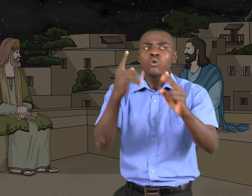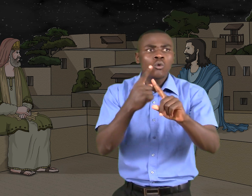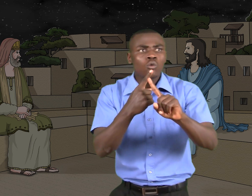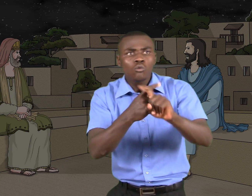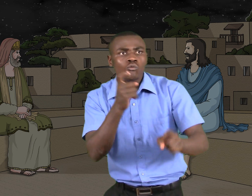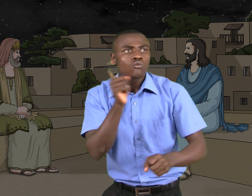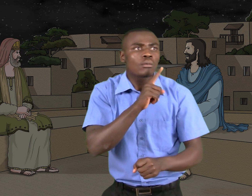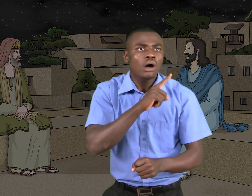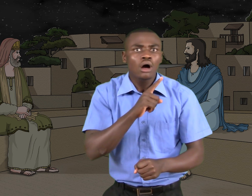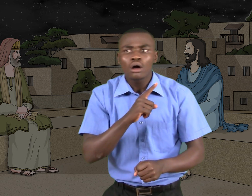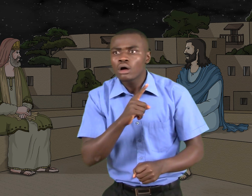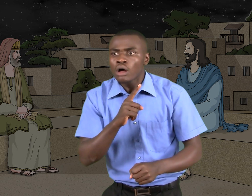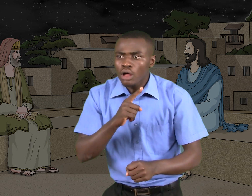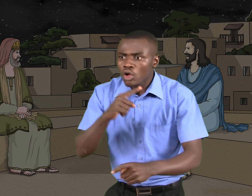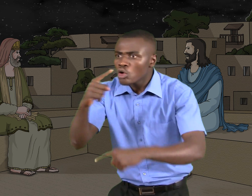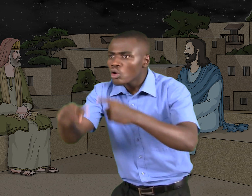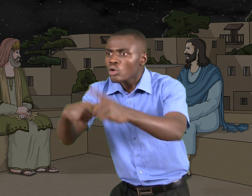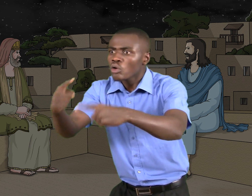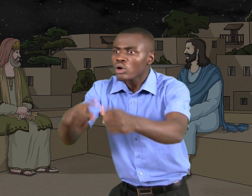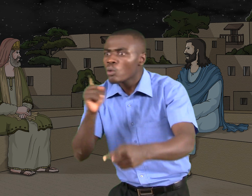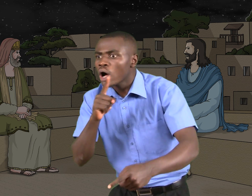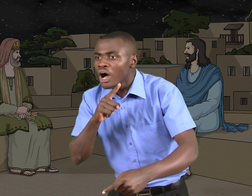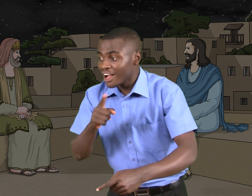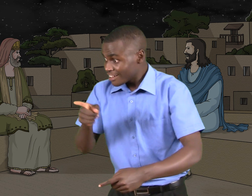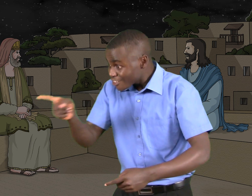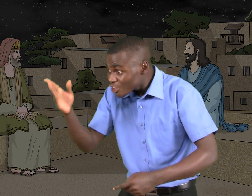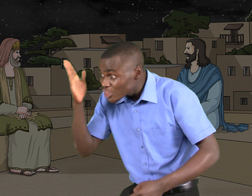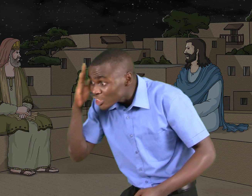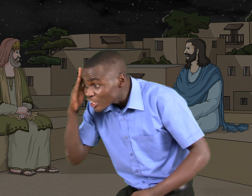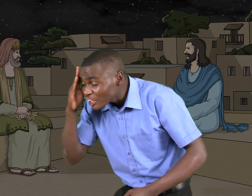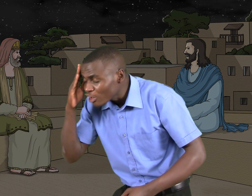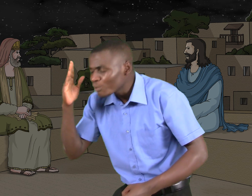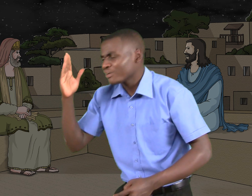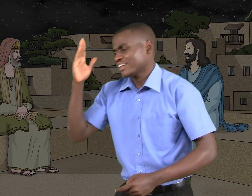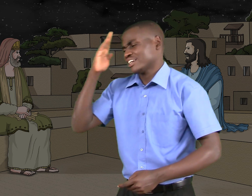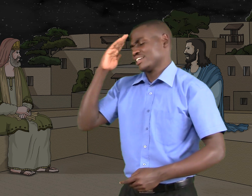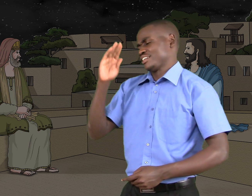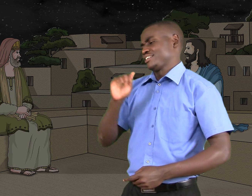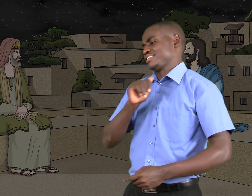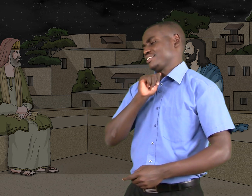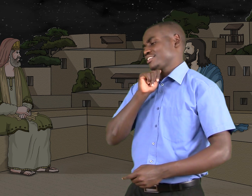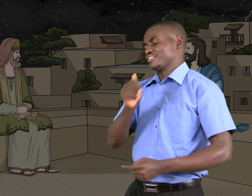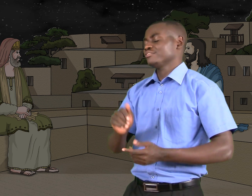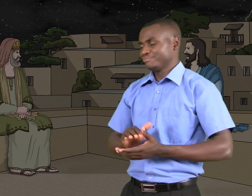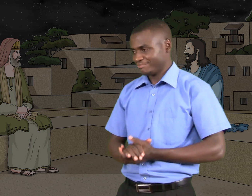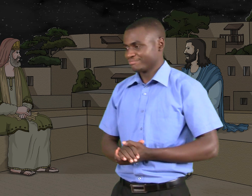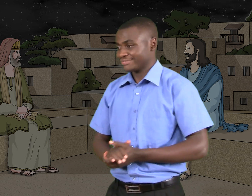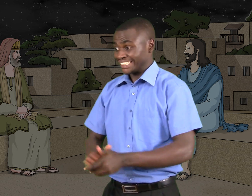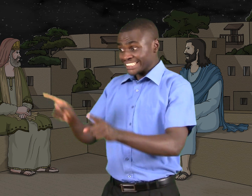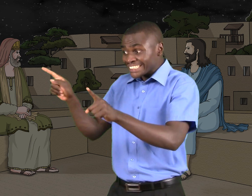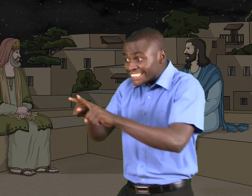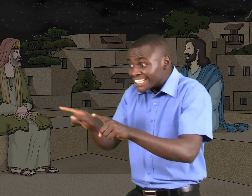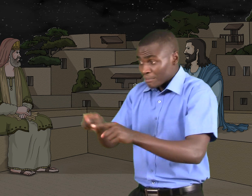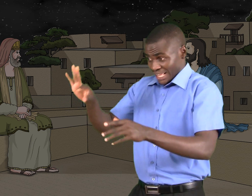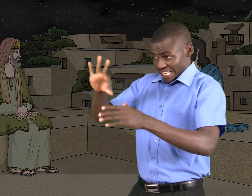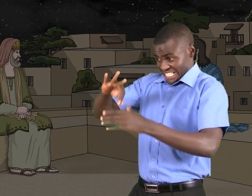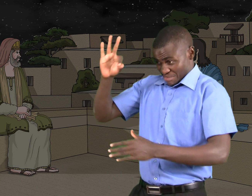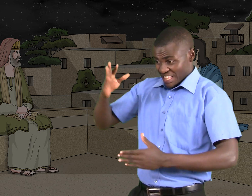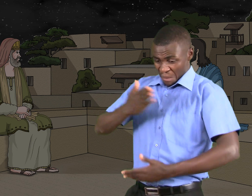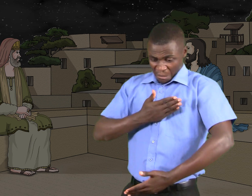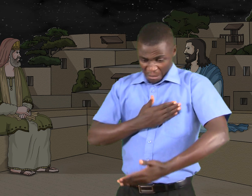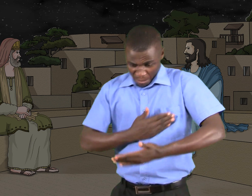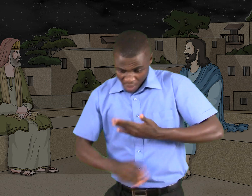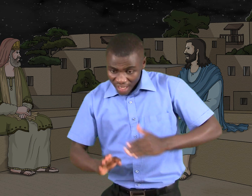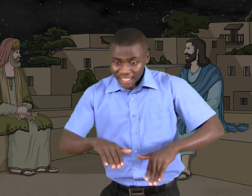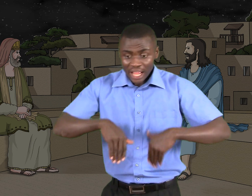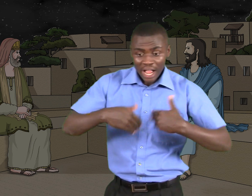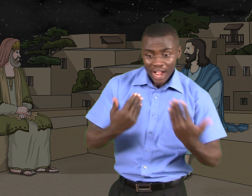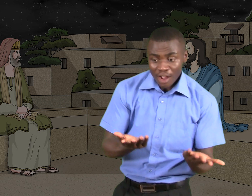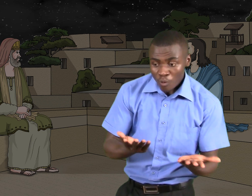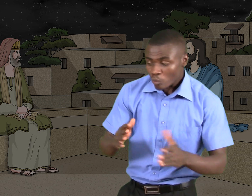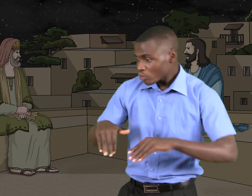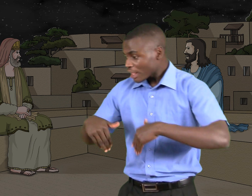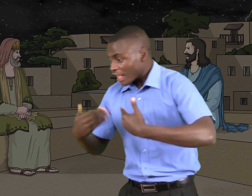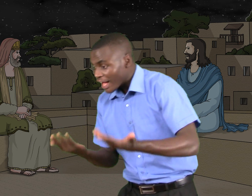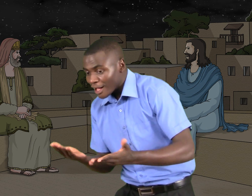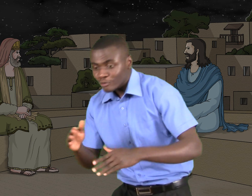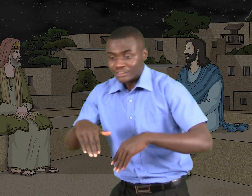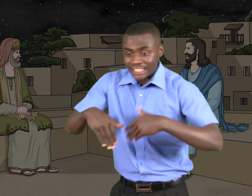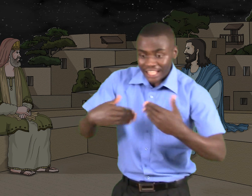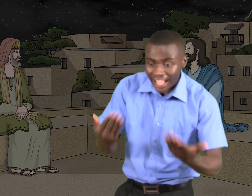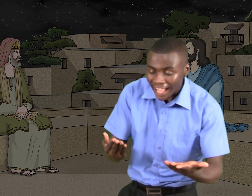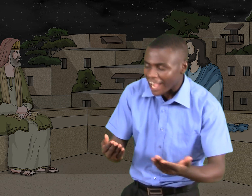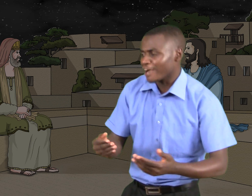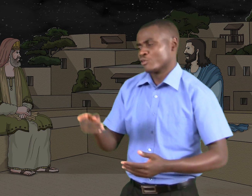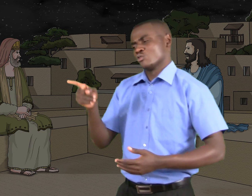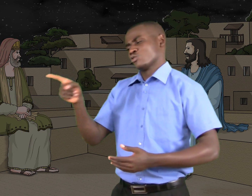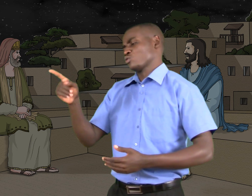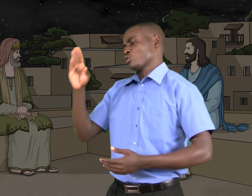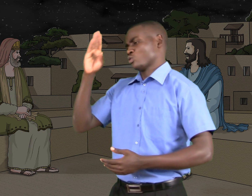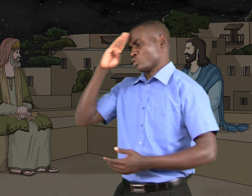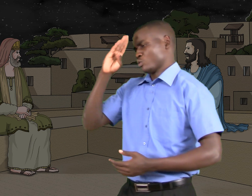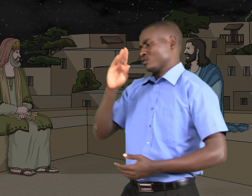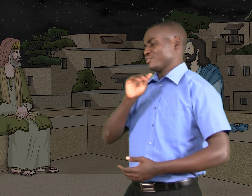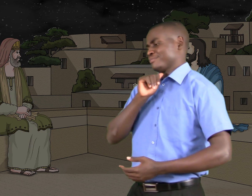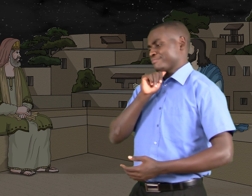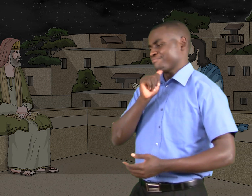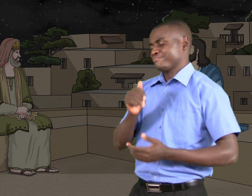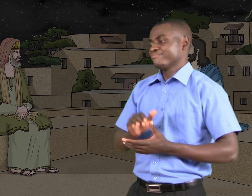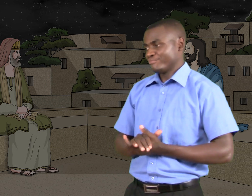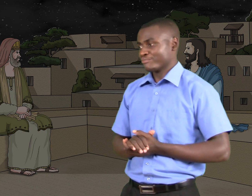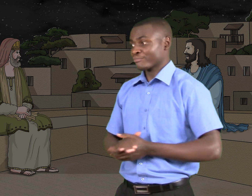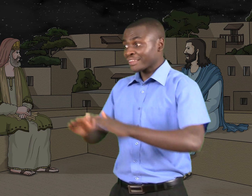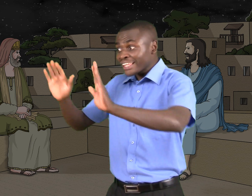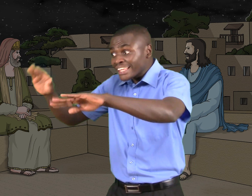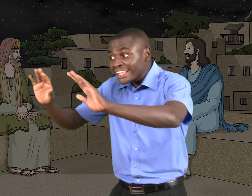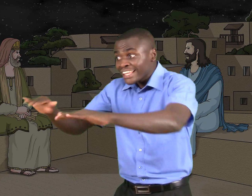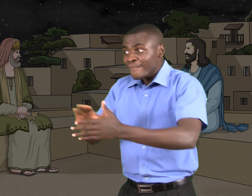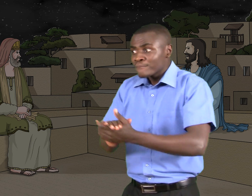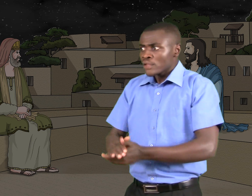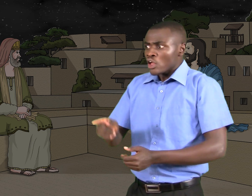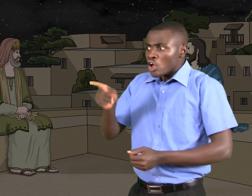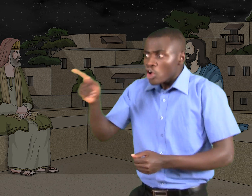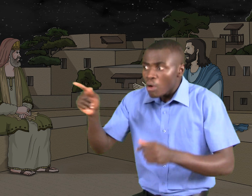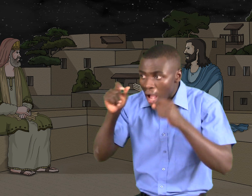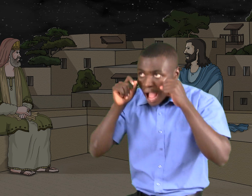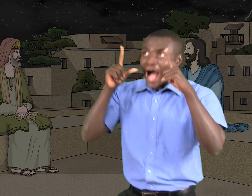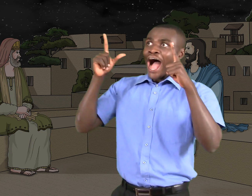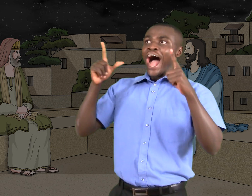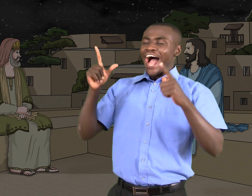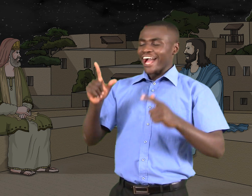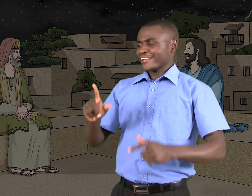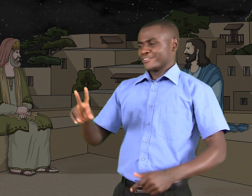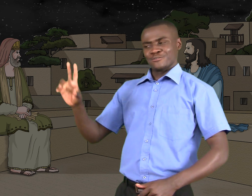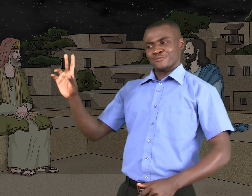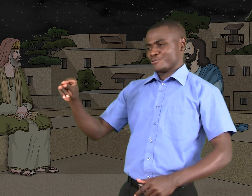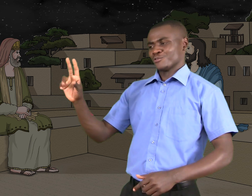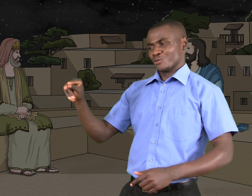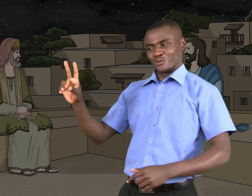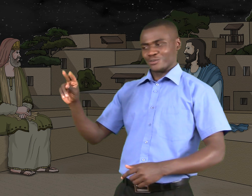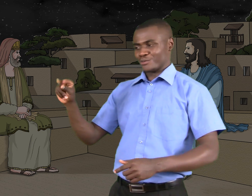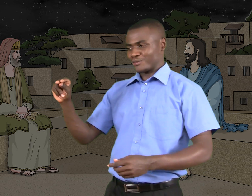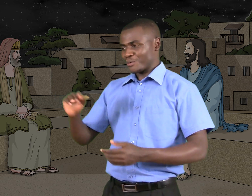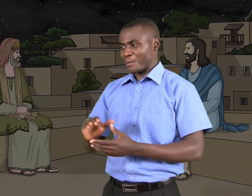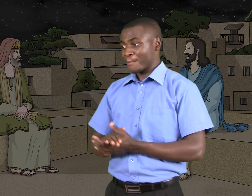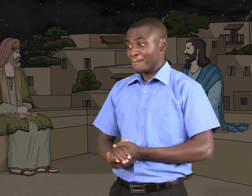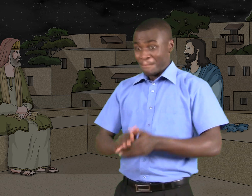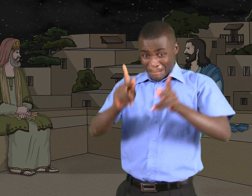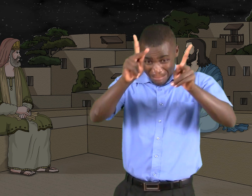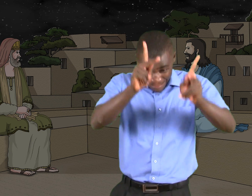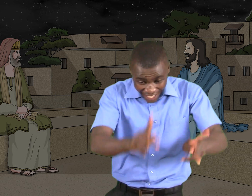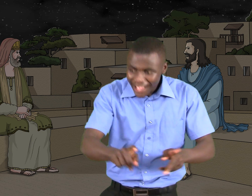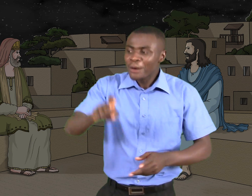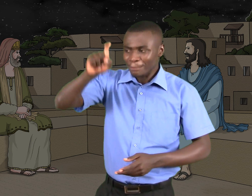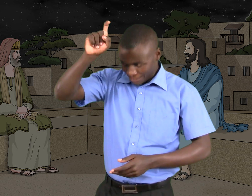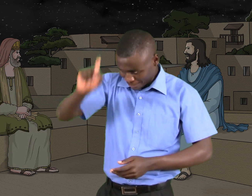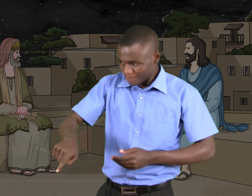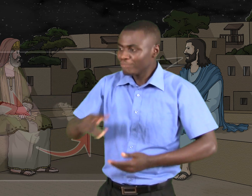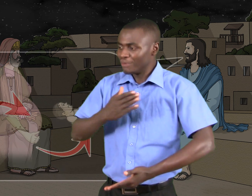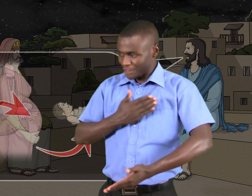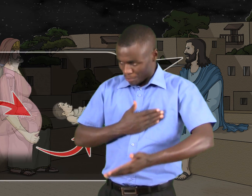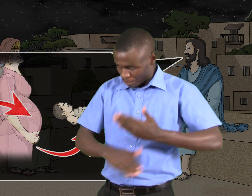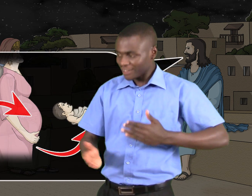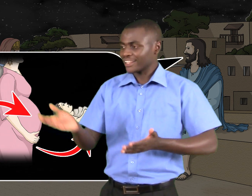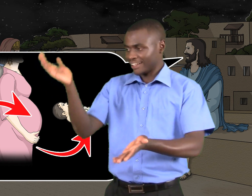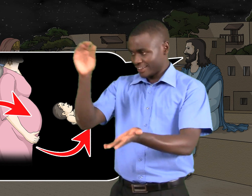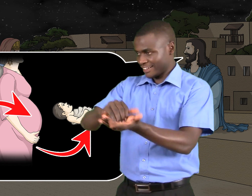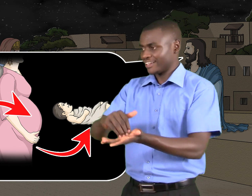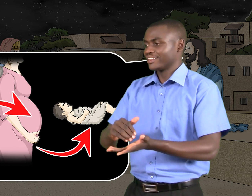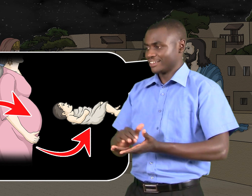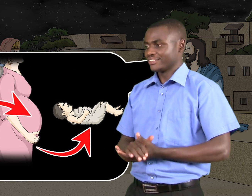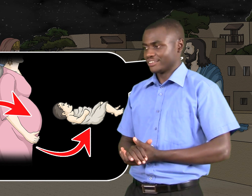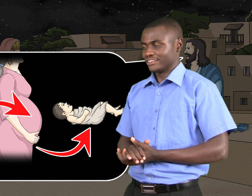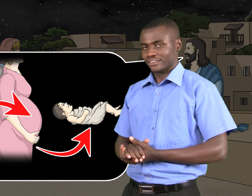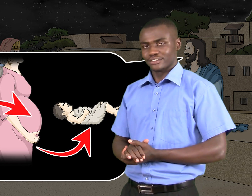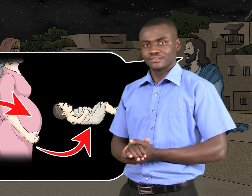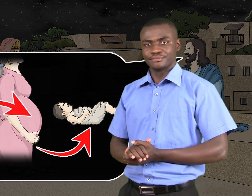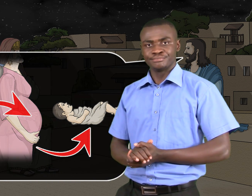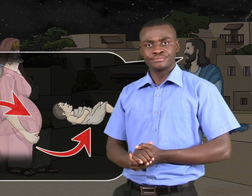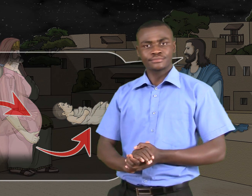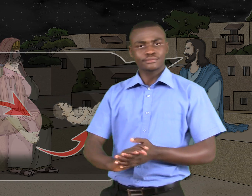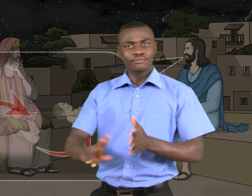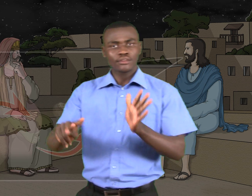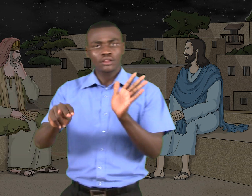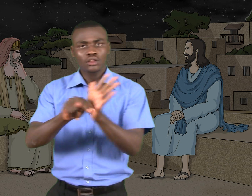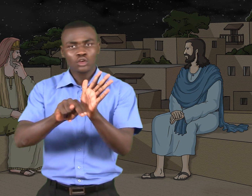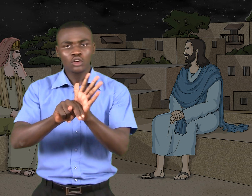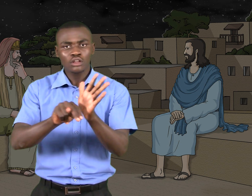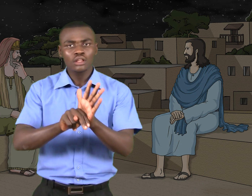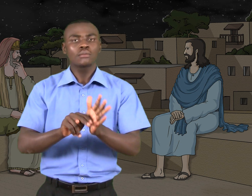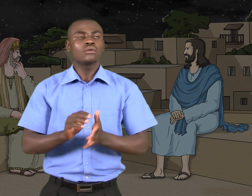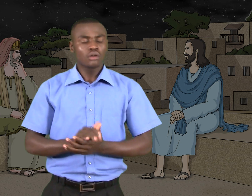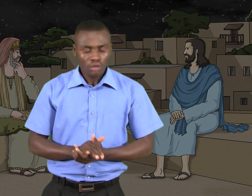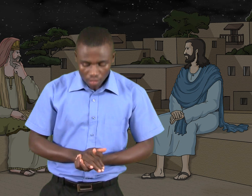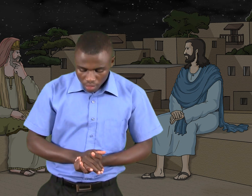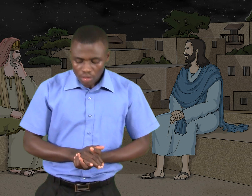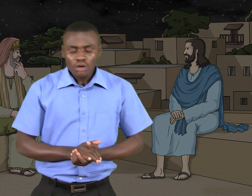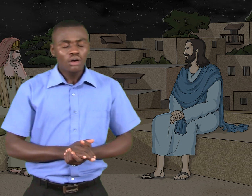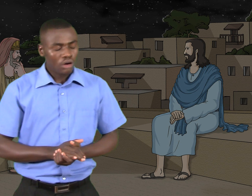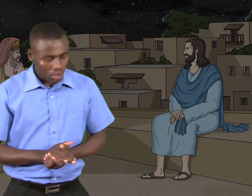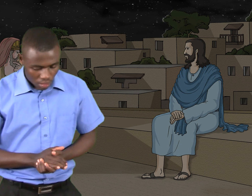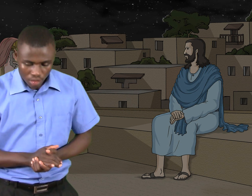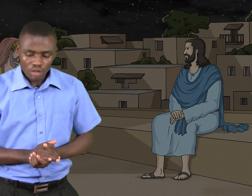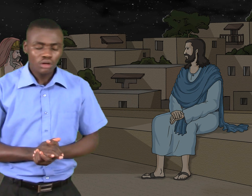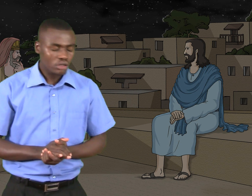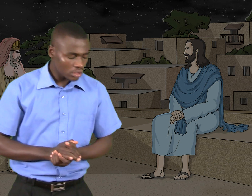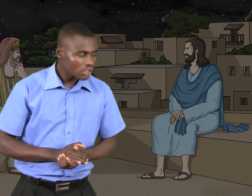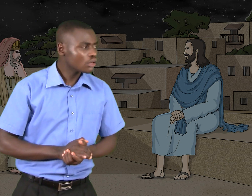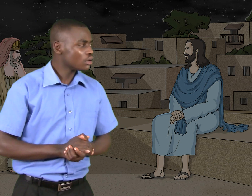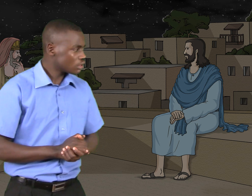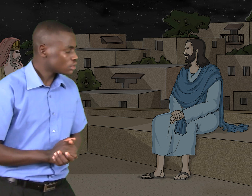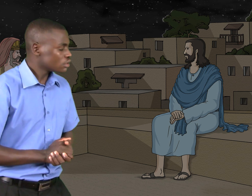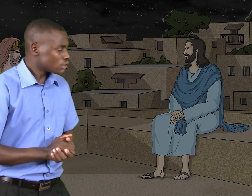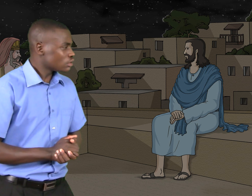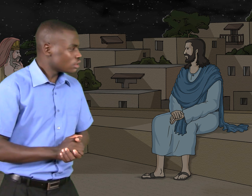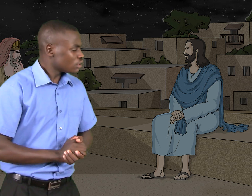The wind blows where it wishes. You hear its sound, but you do not know where it comes from or where it is going.